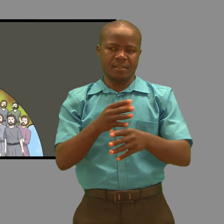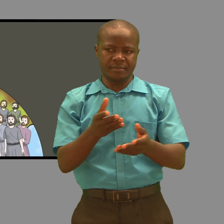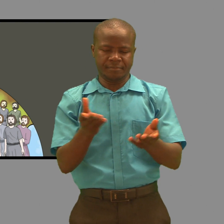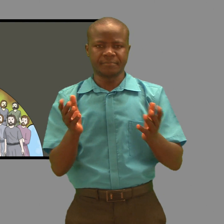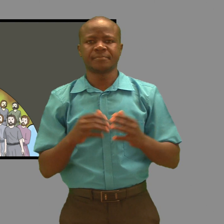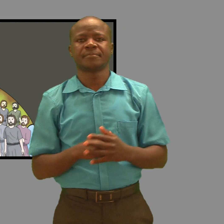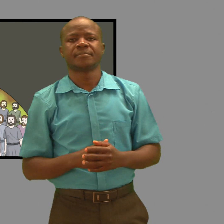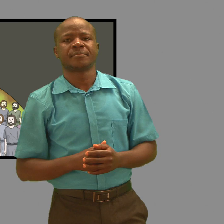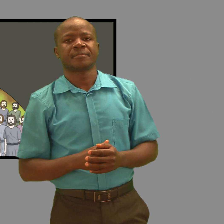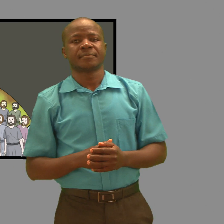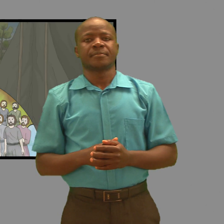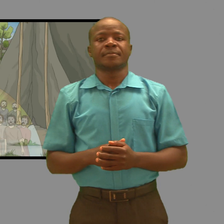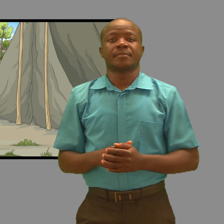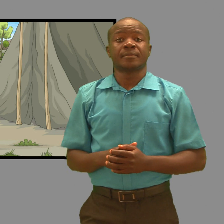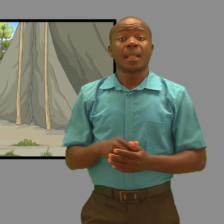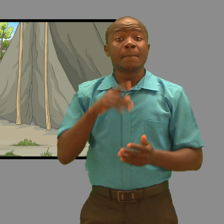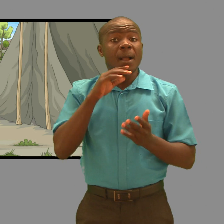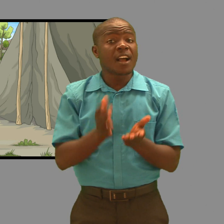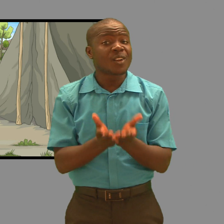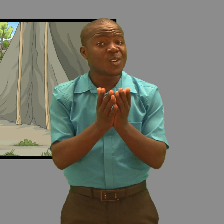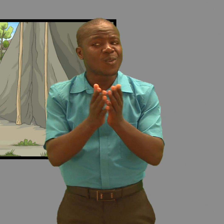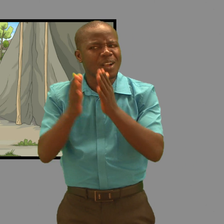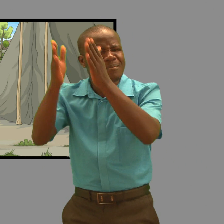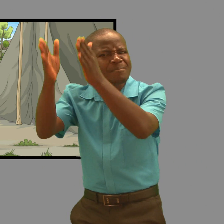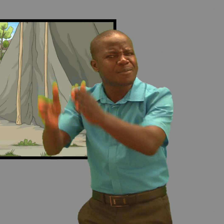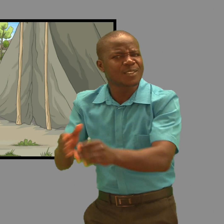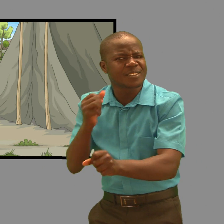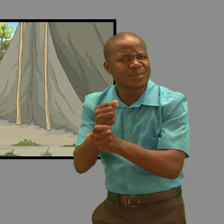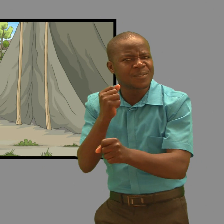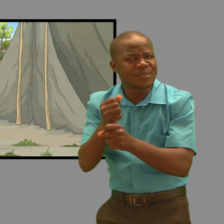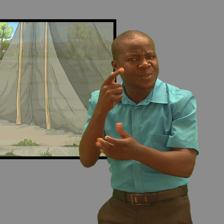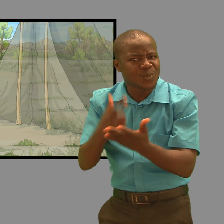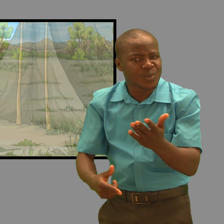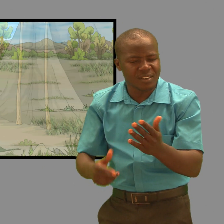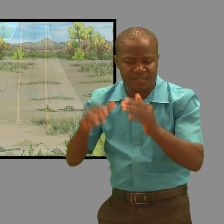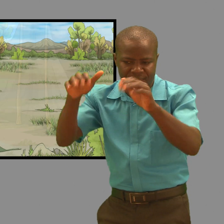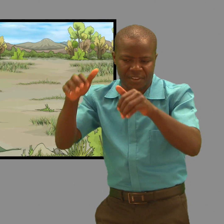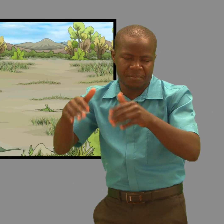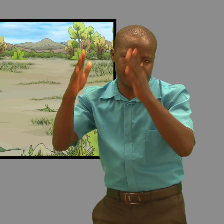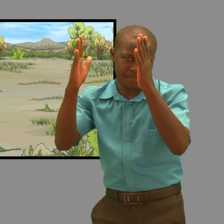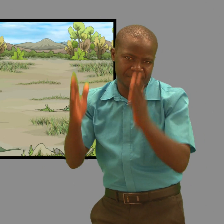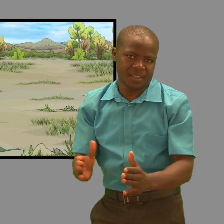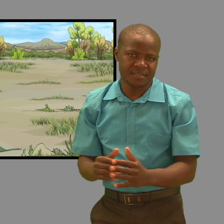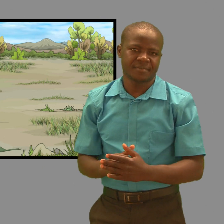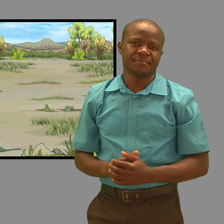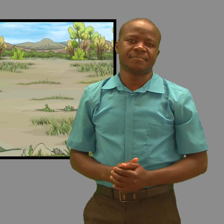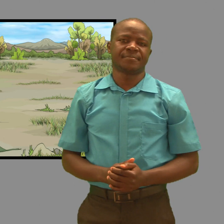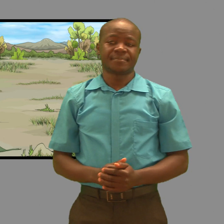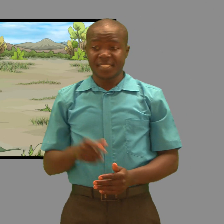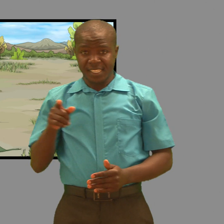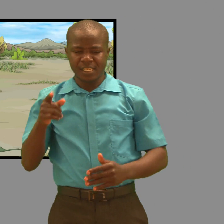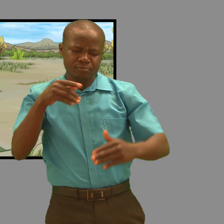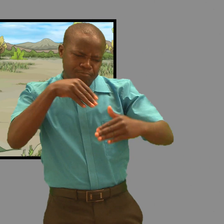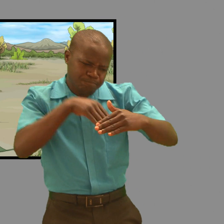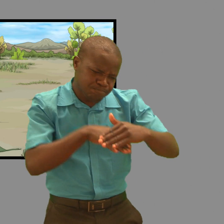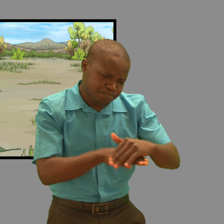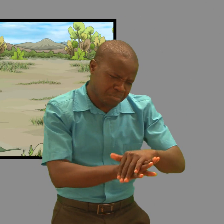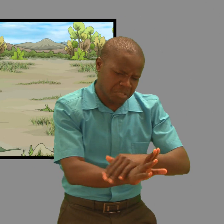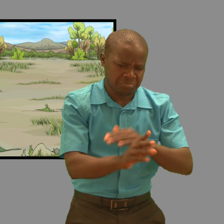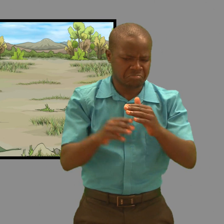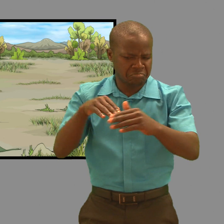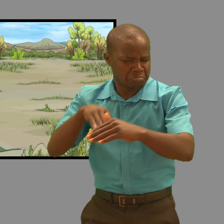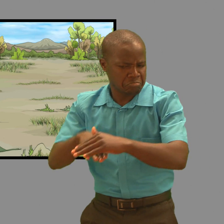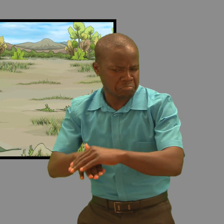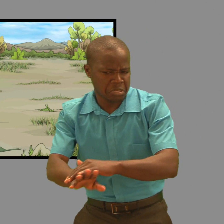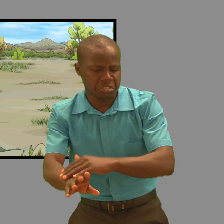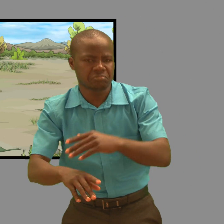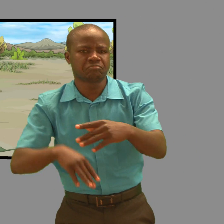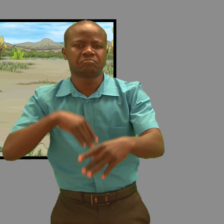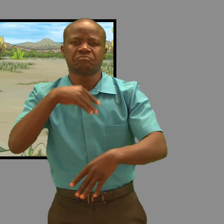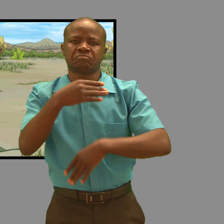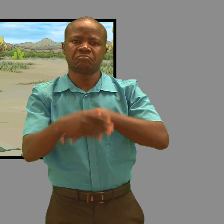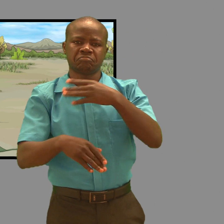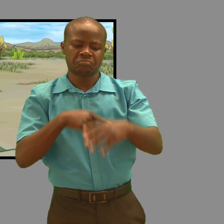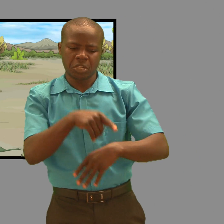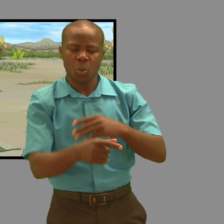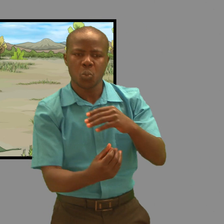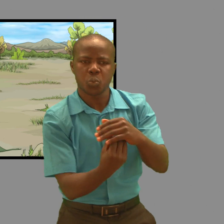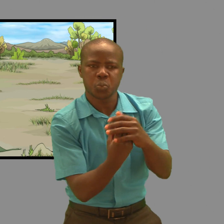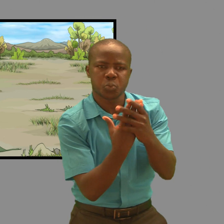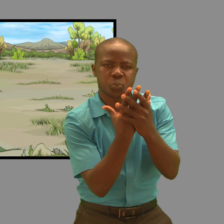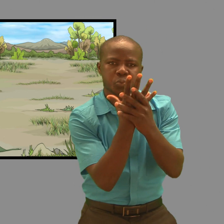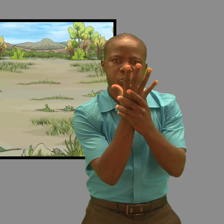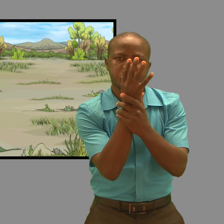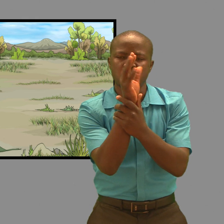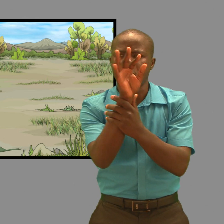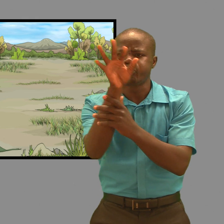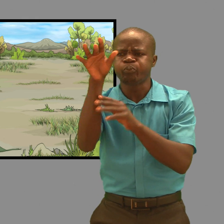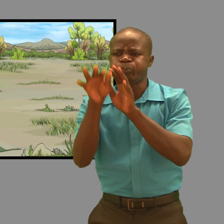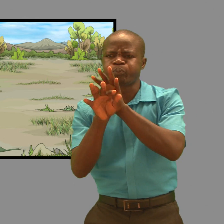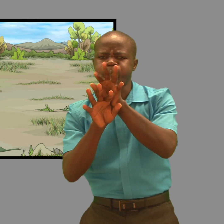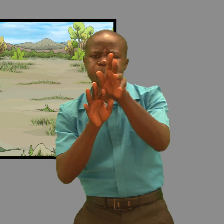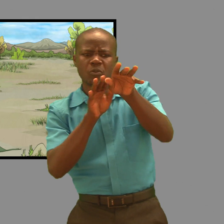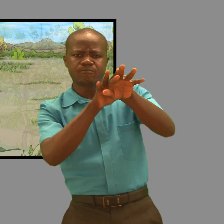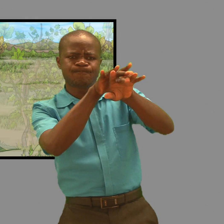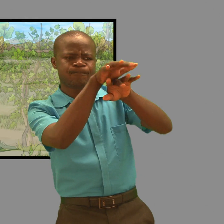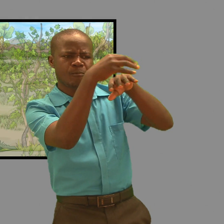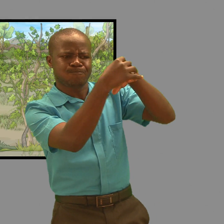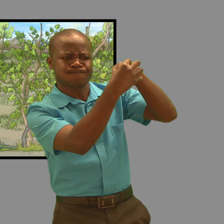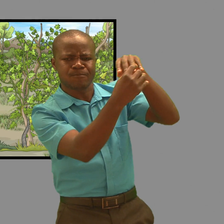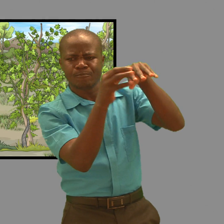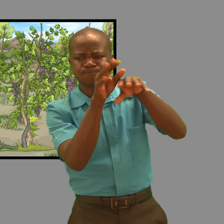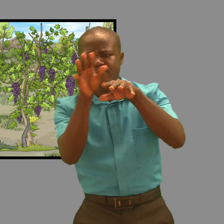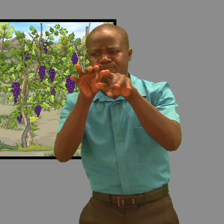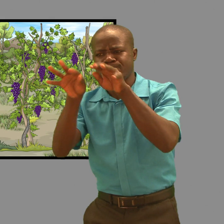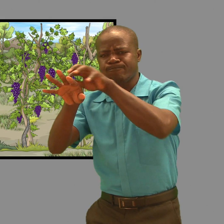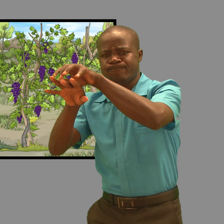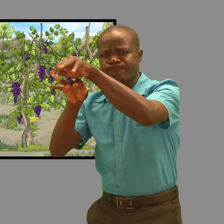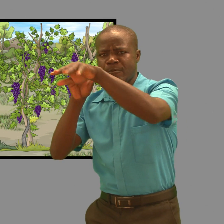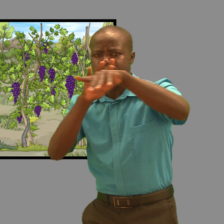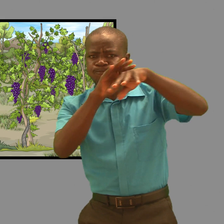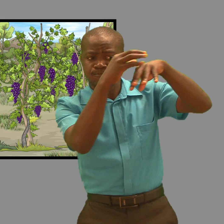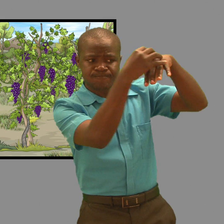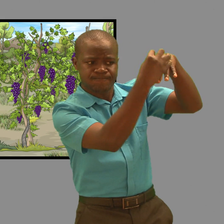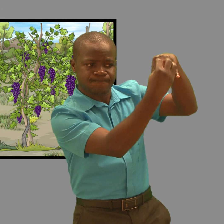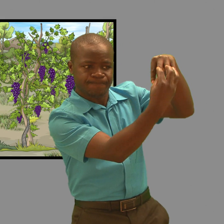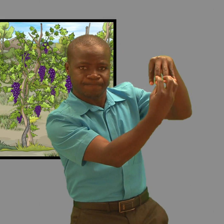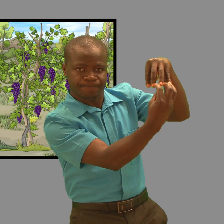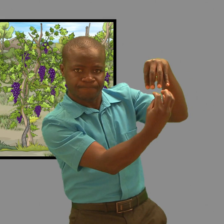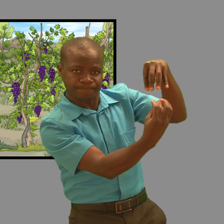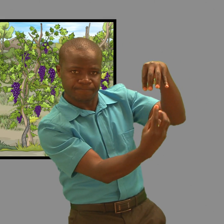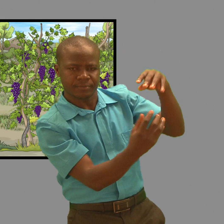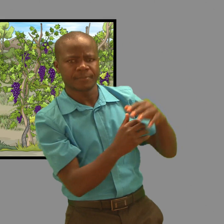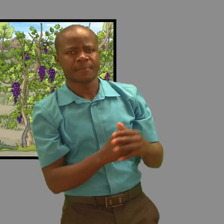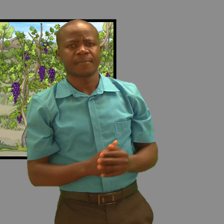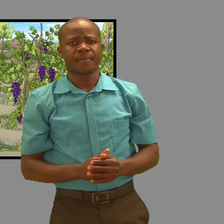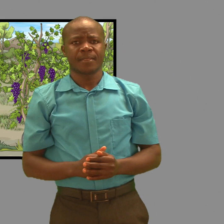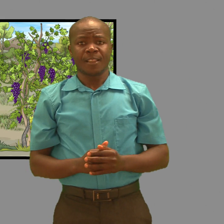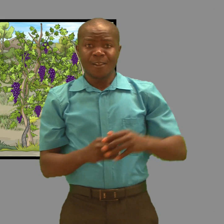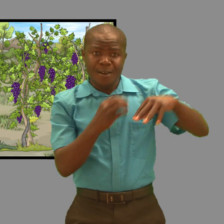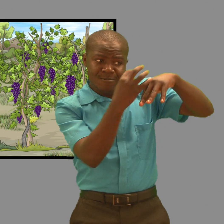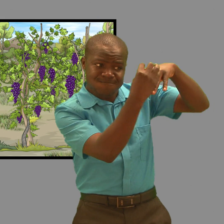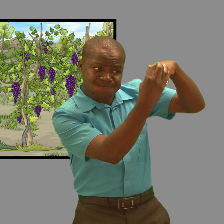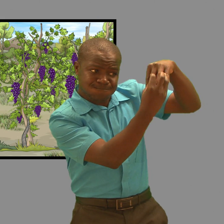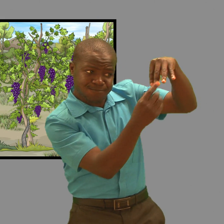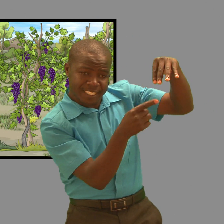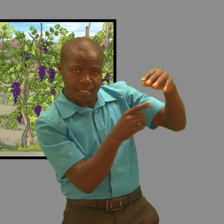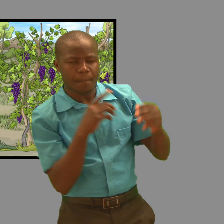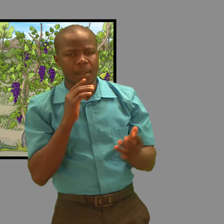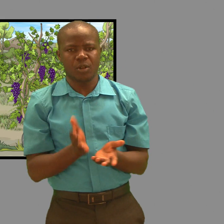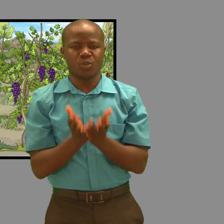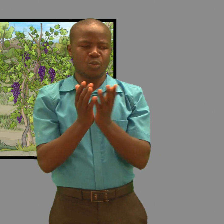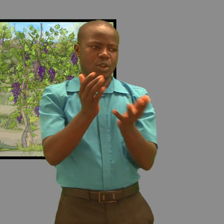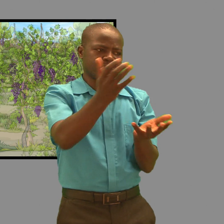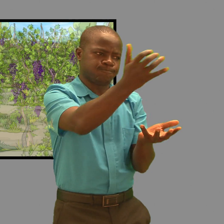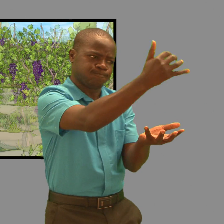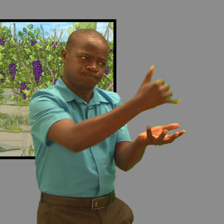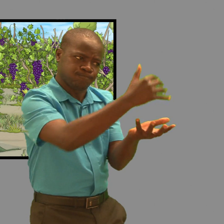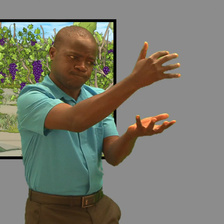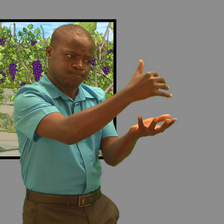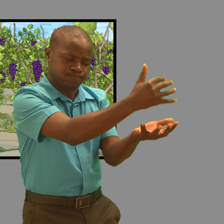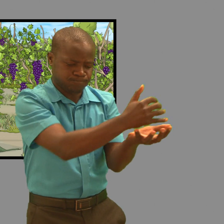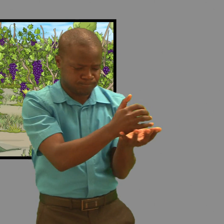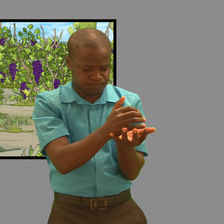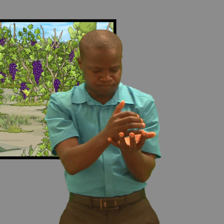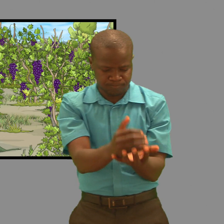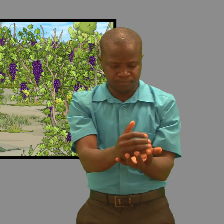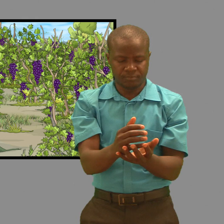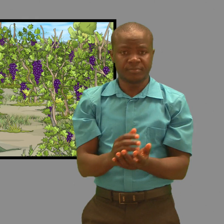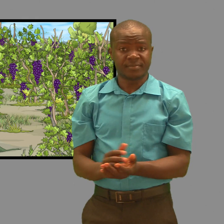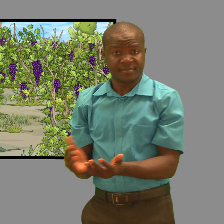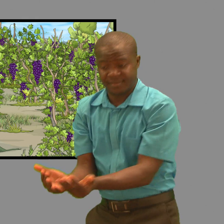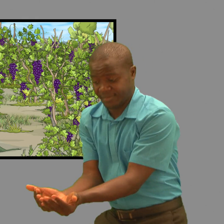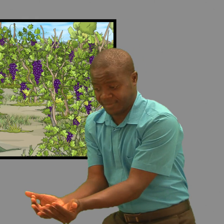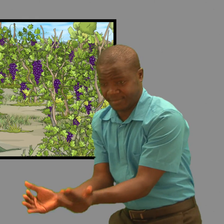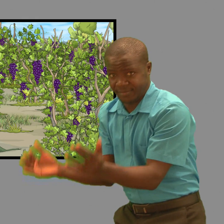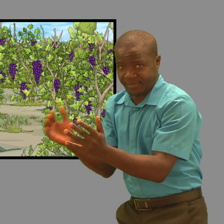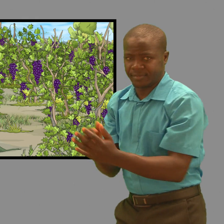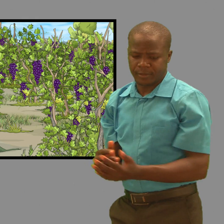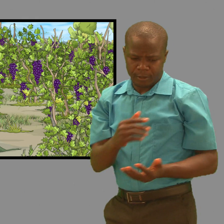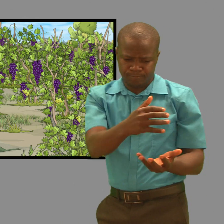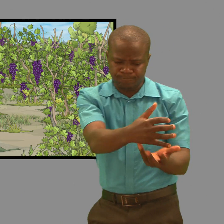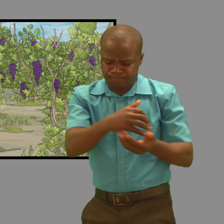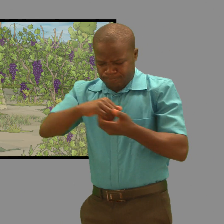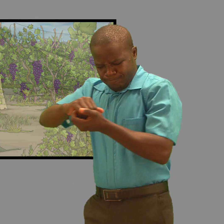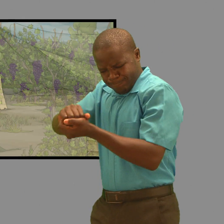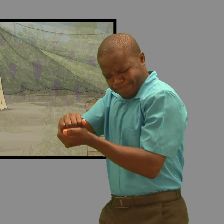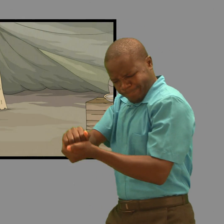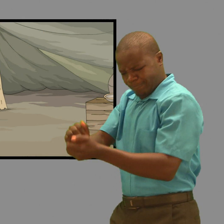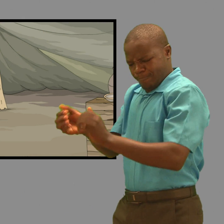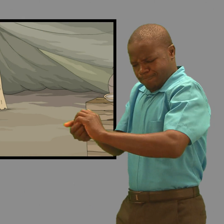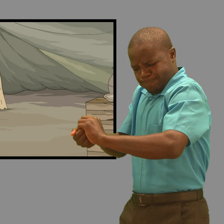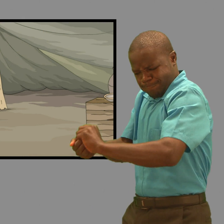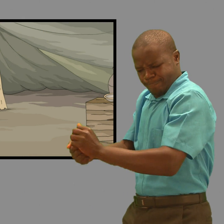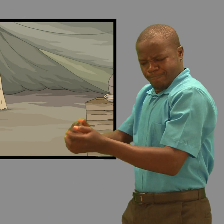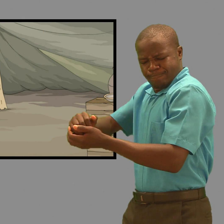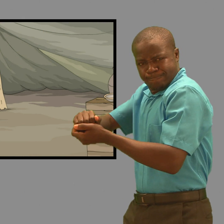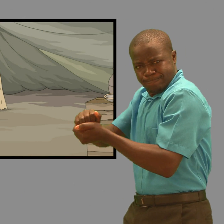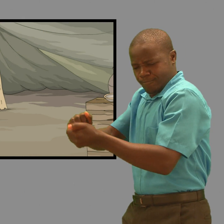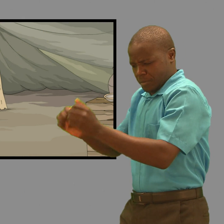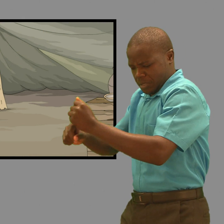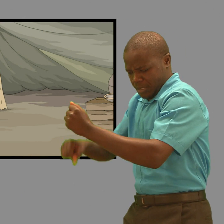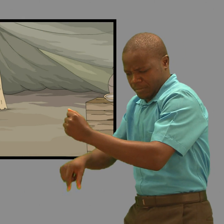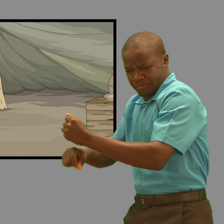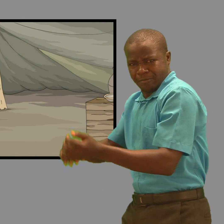Now Noah, a man of the soil, proceeded to plant a vineyard.